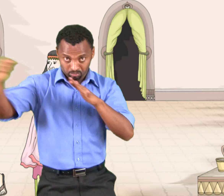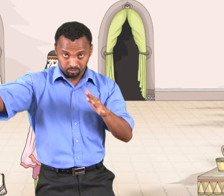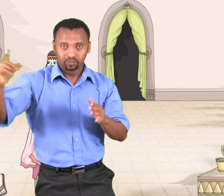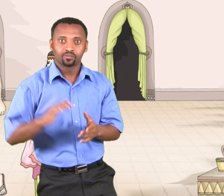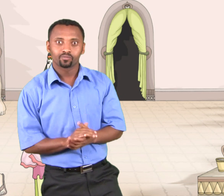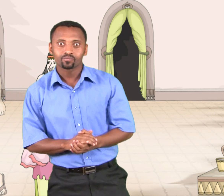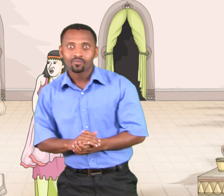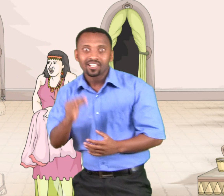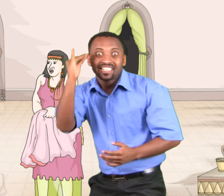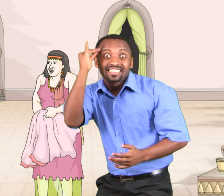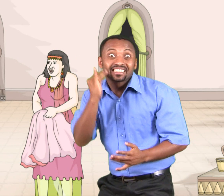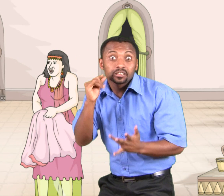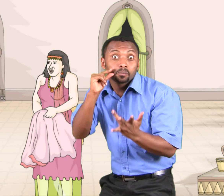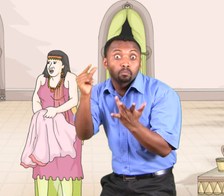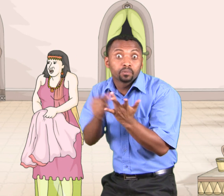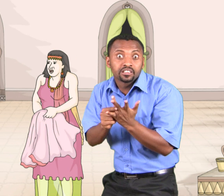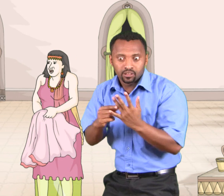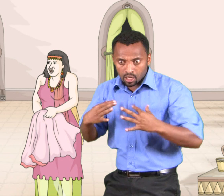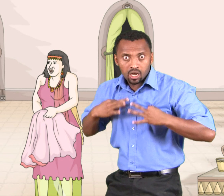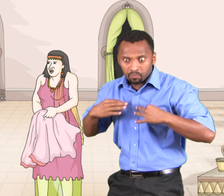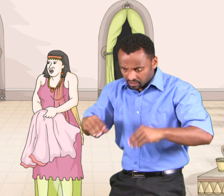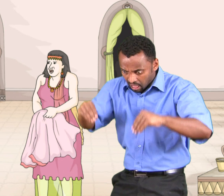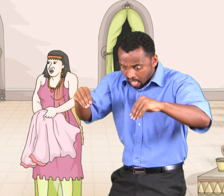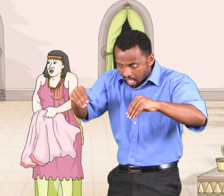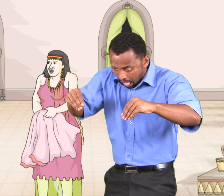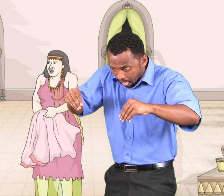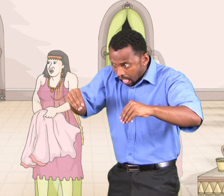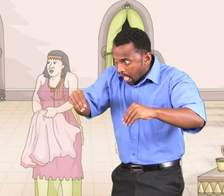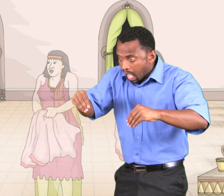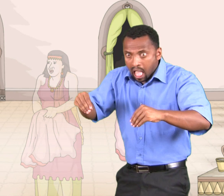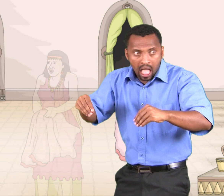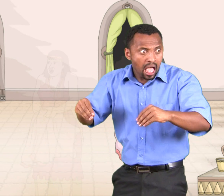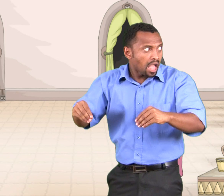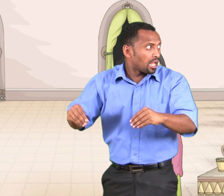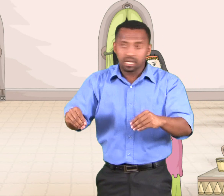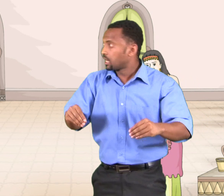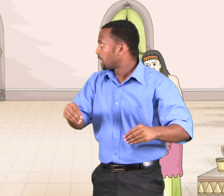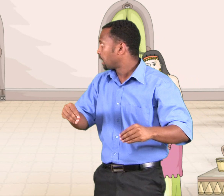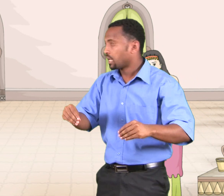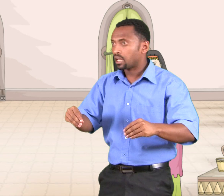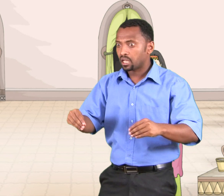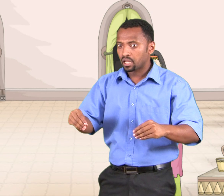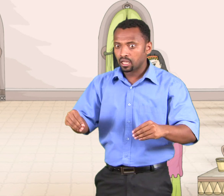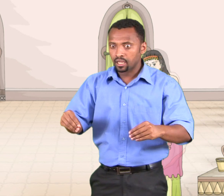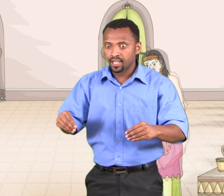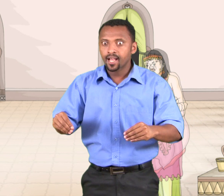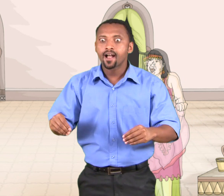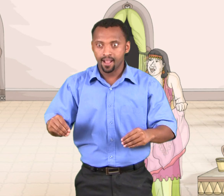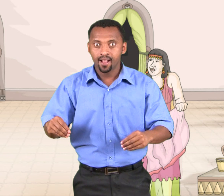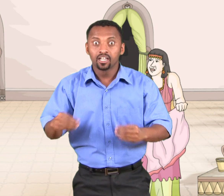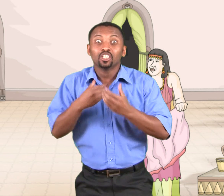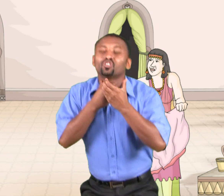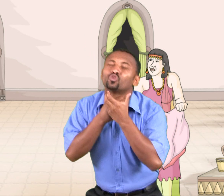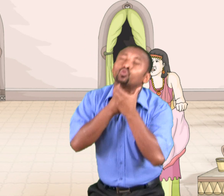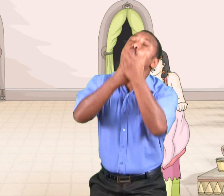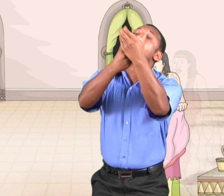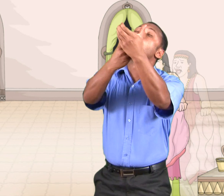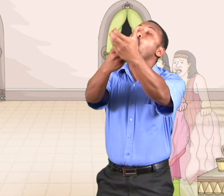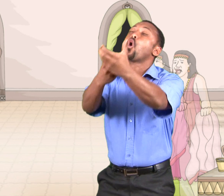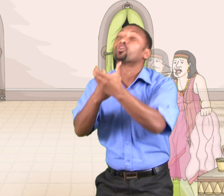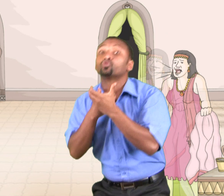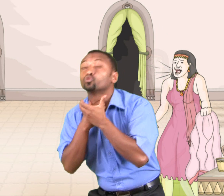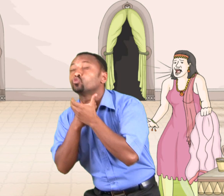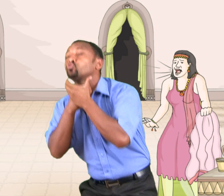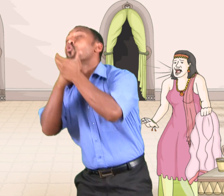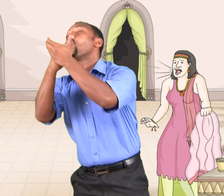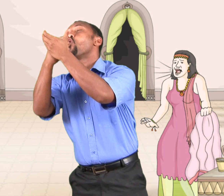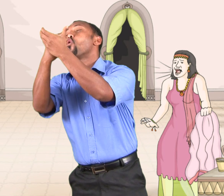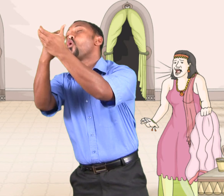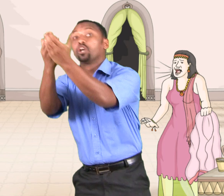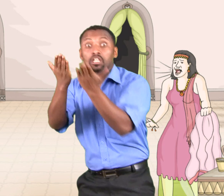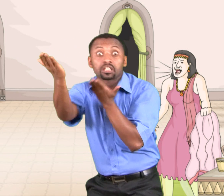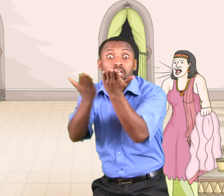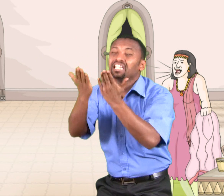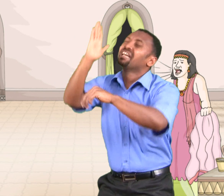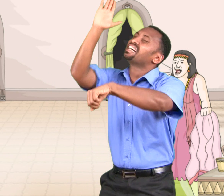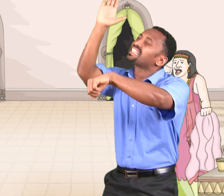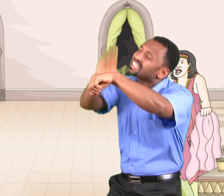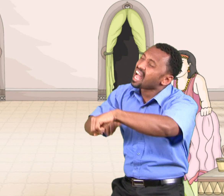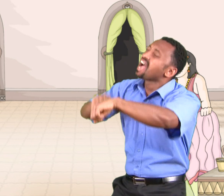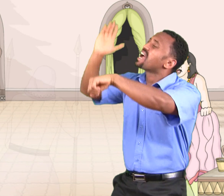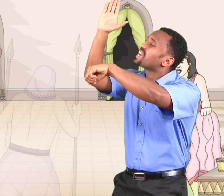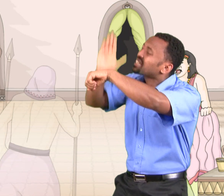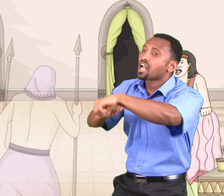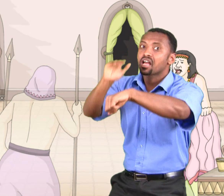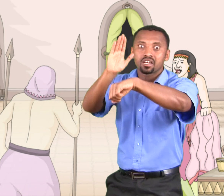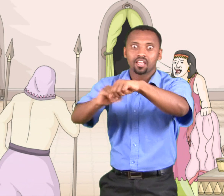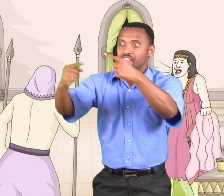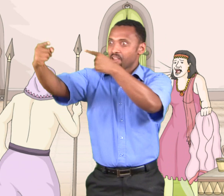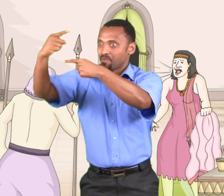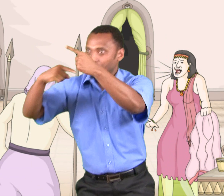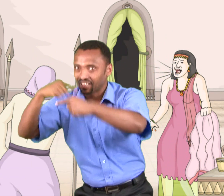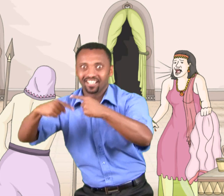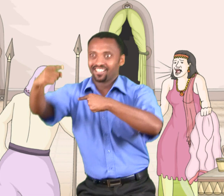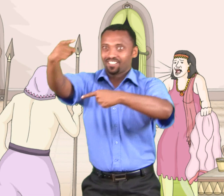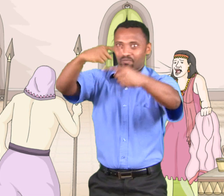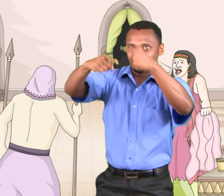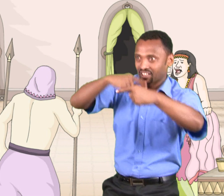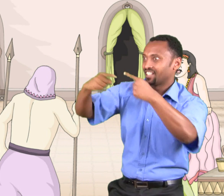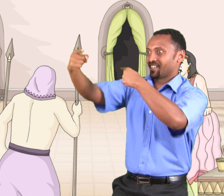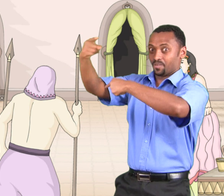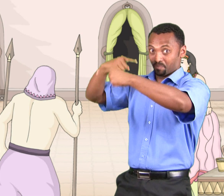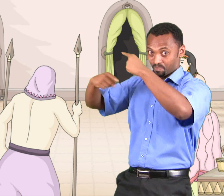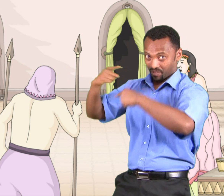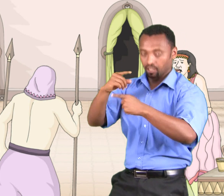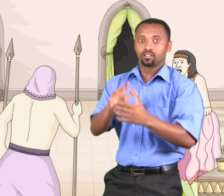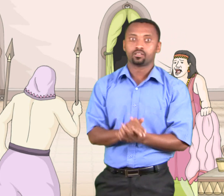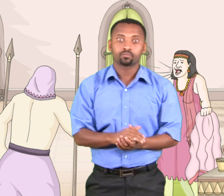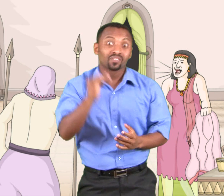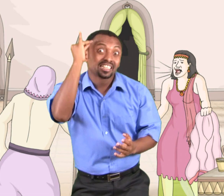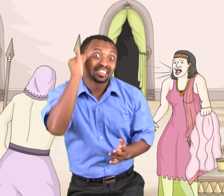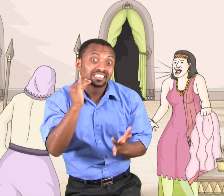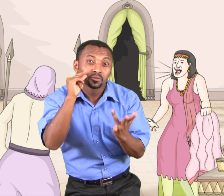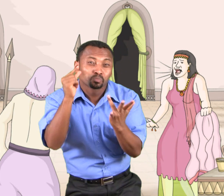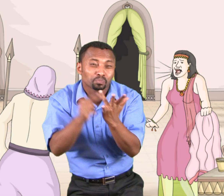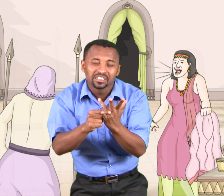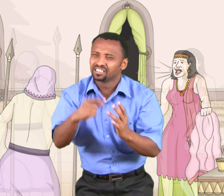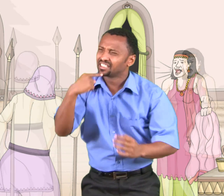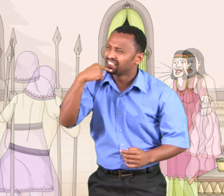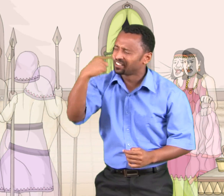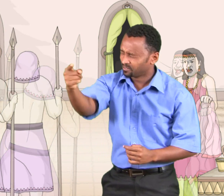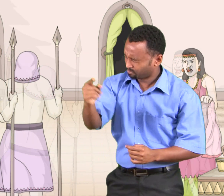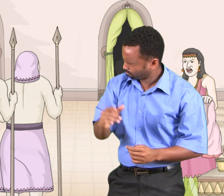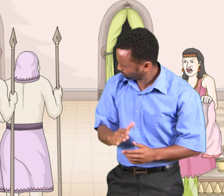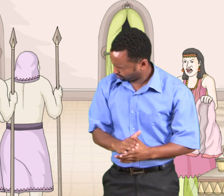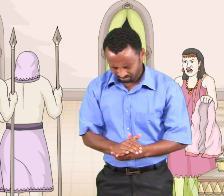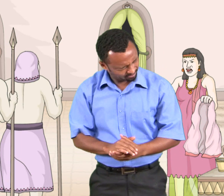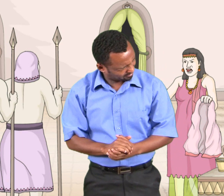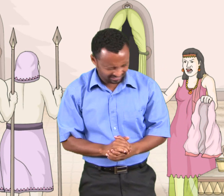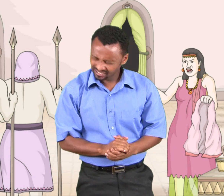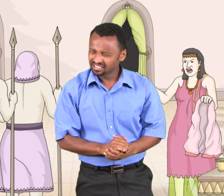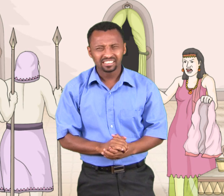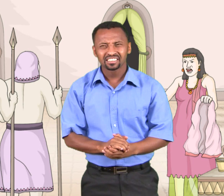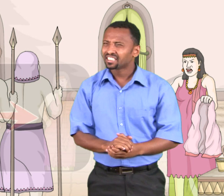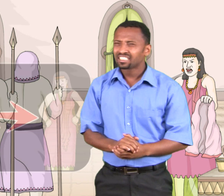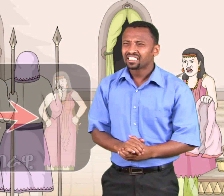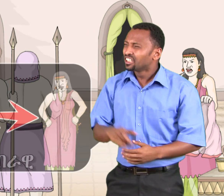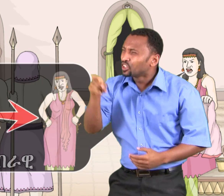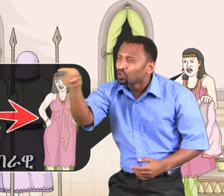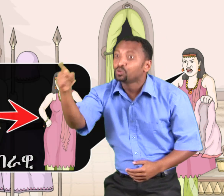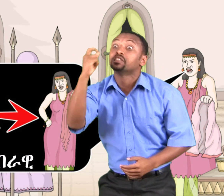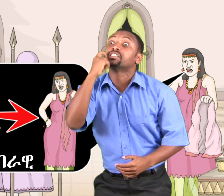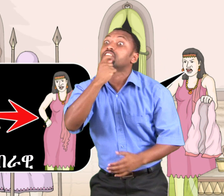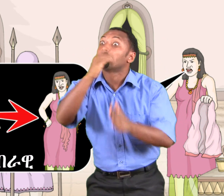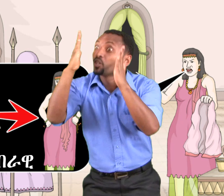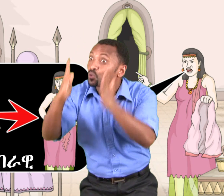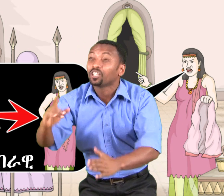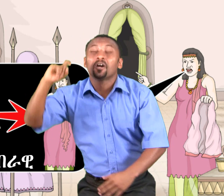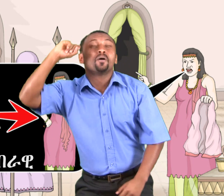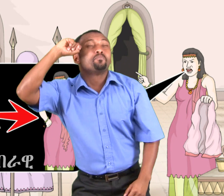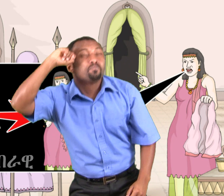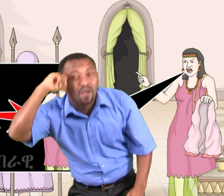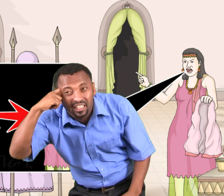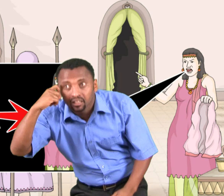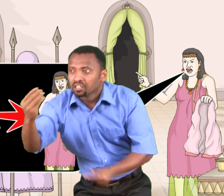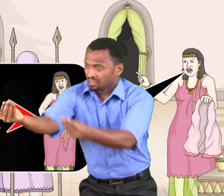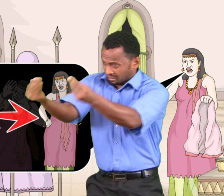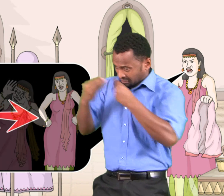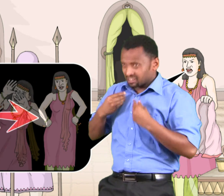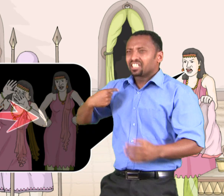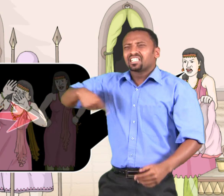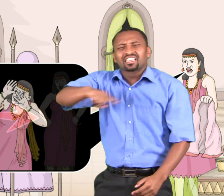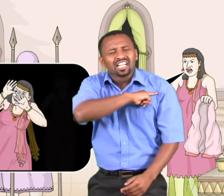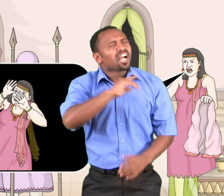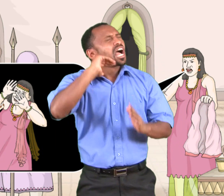When she saw that he had left his cloak in her hand and had run out of the house, she called her household servants. “Look,” she said, “this Hebrew has been brought to us to make sport of us.